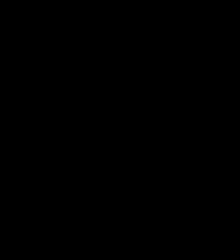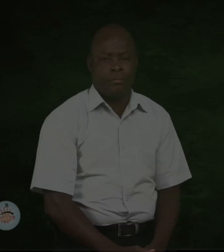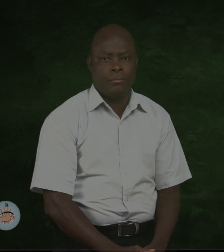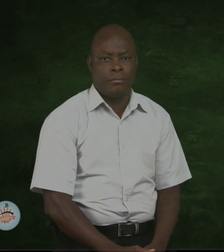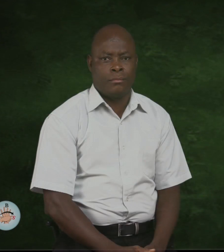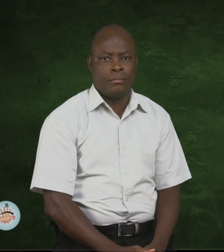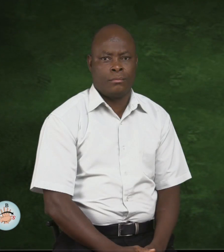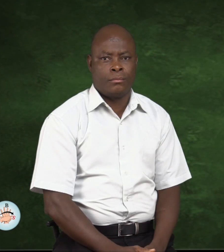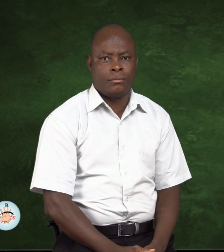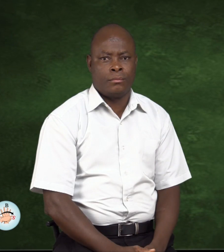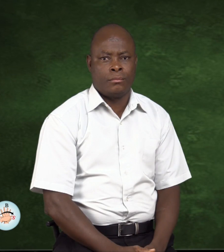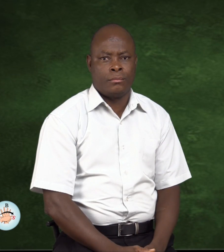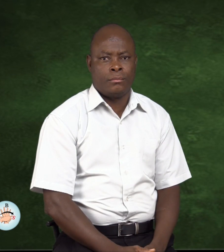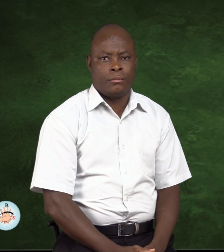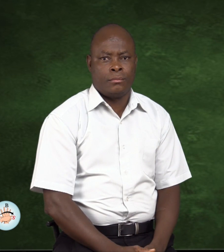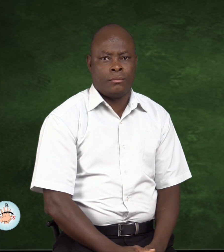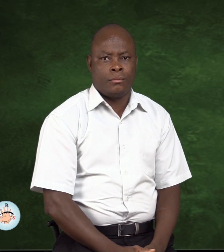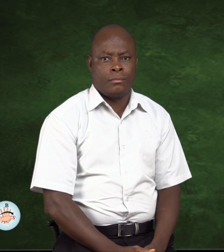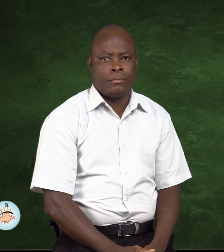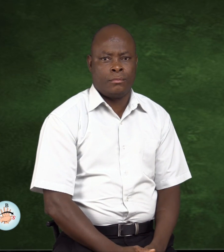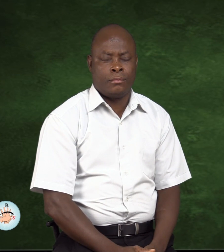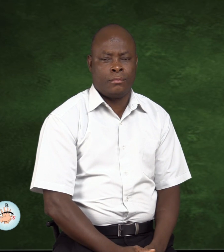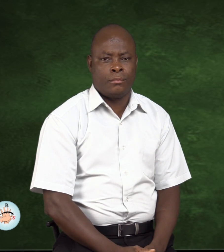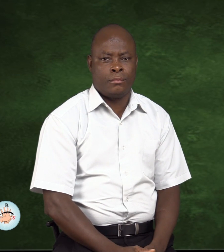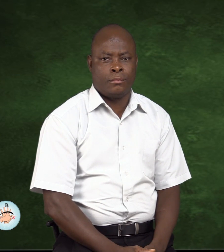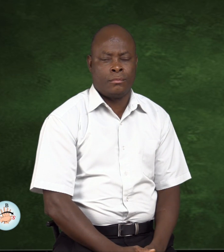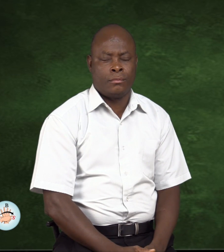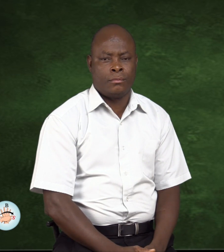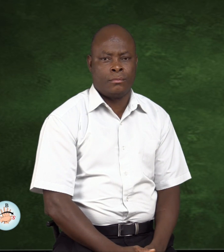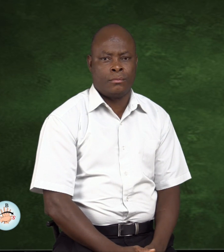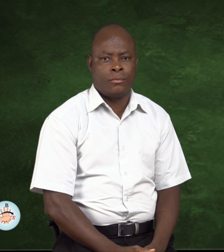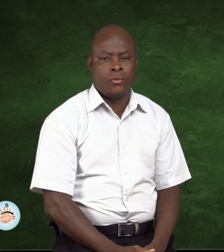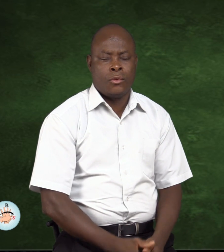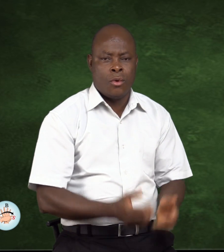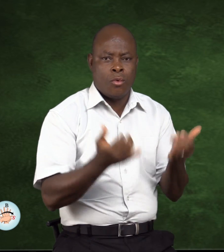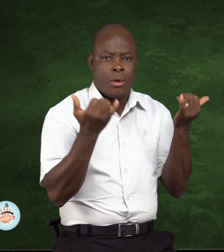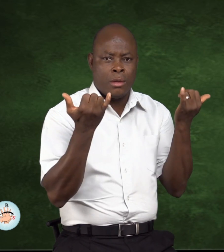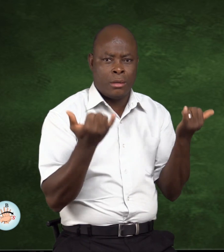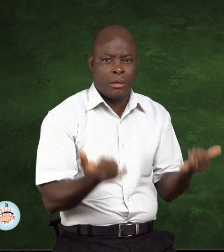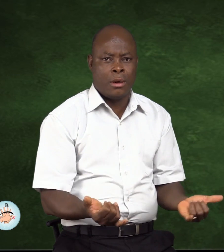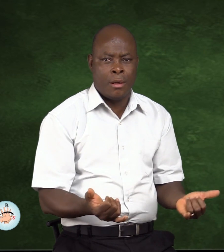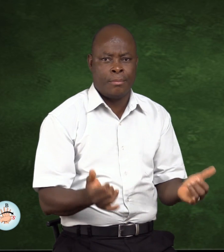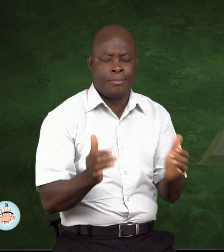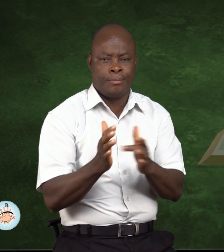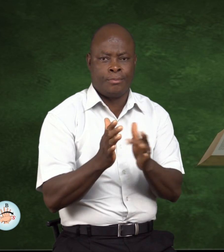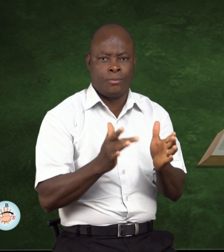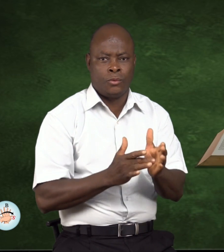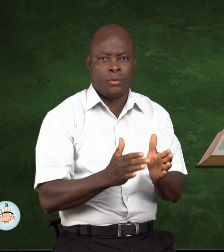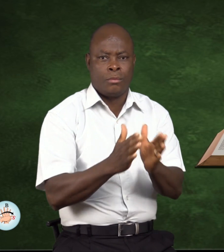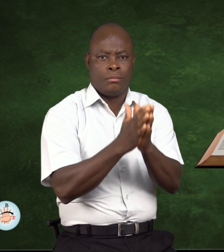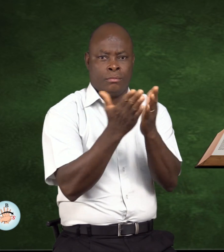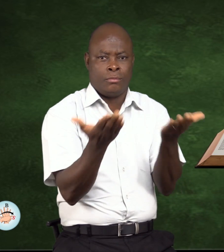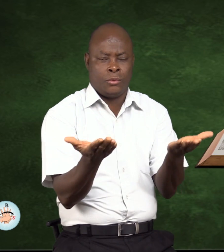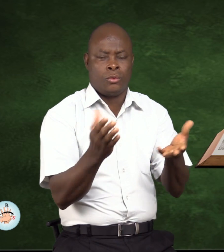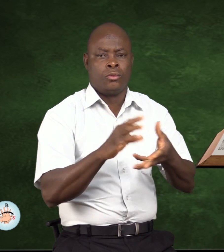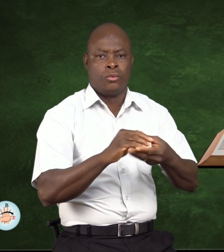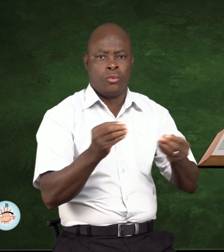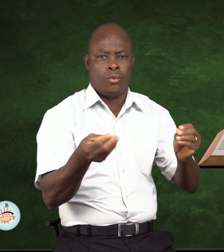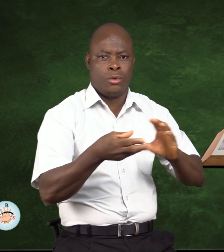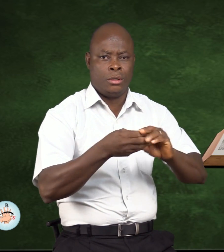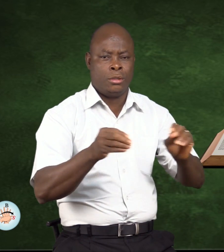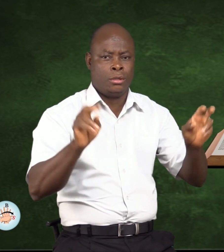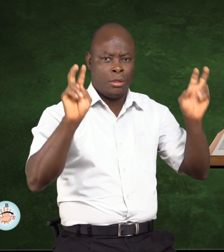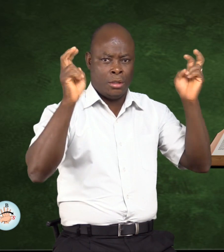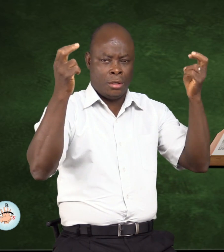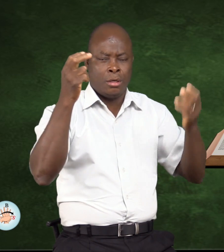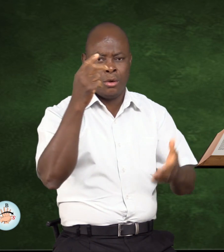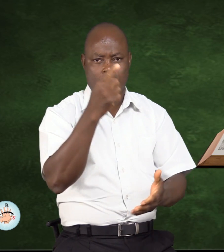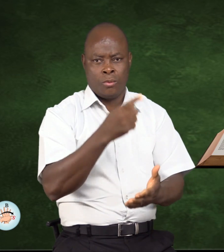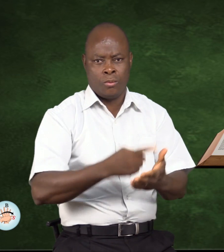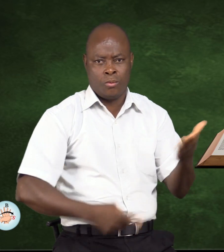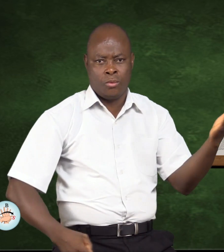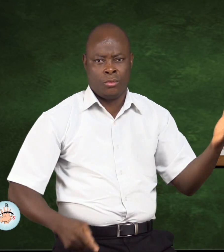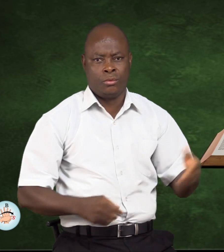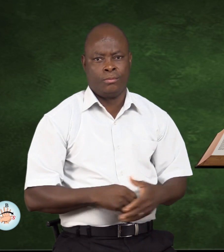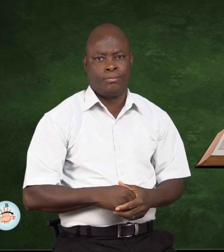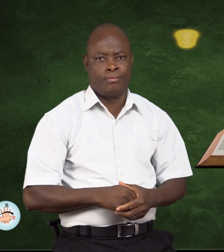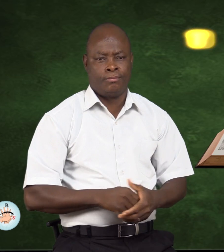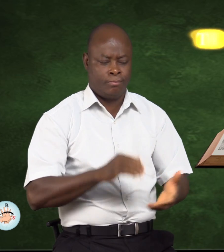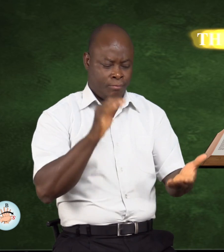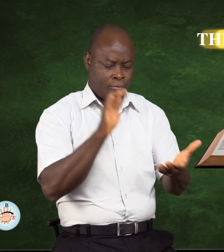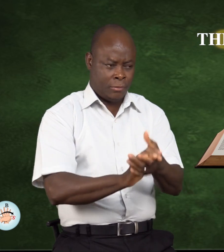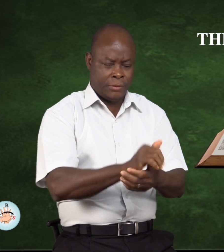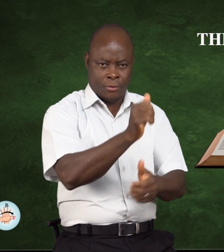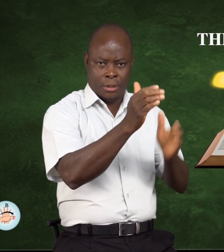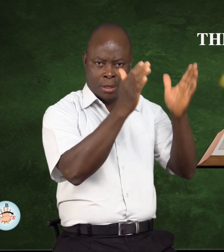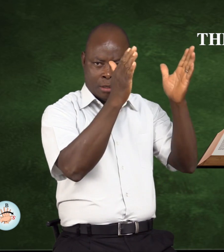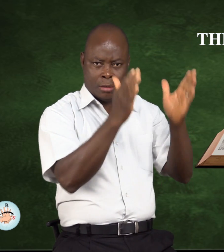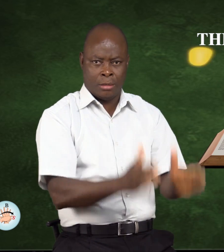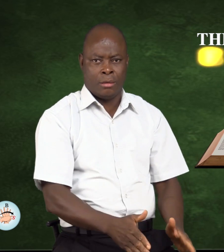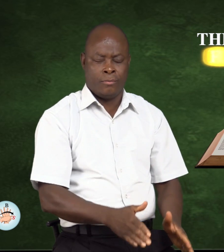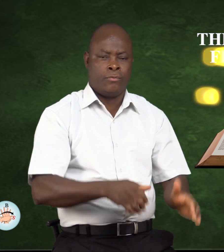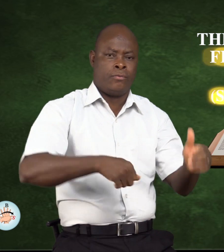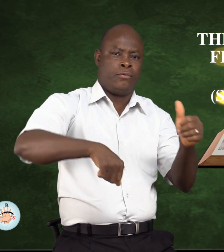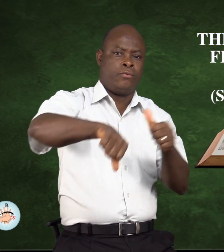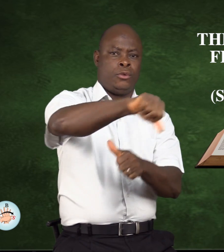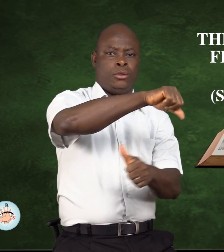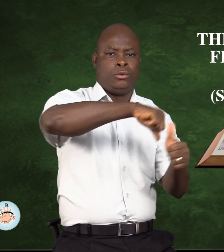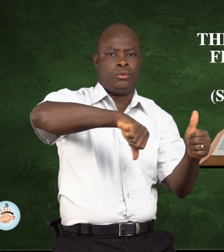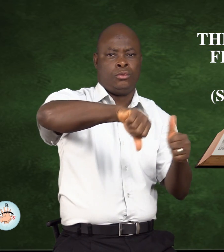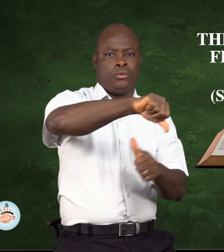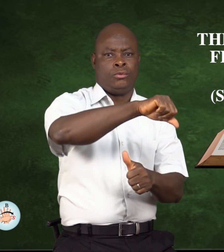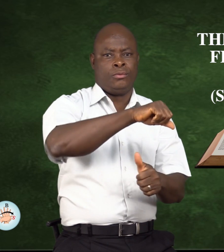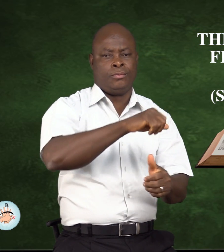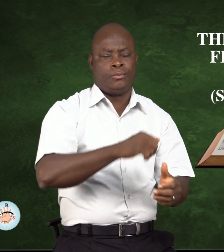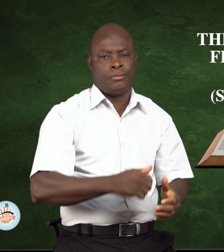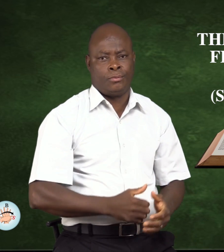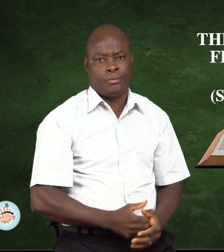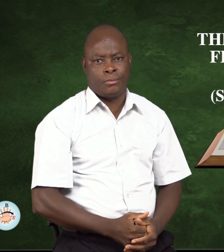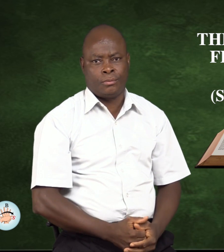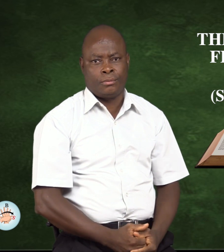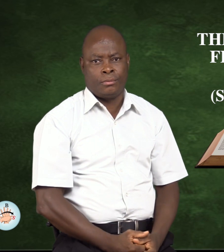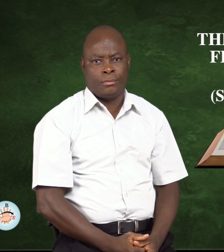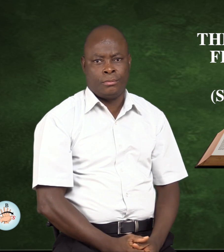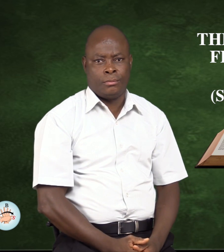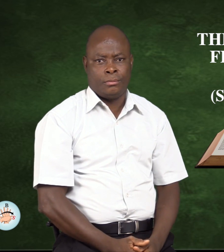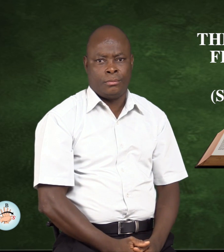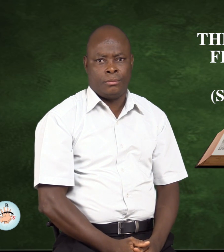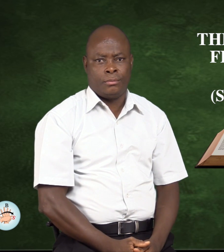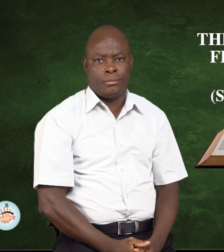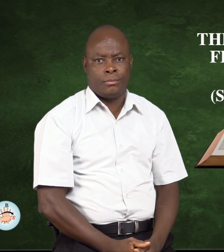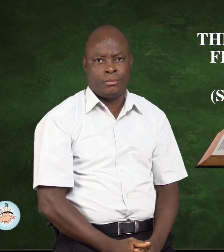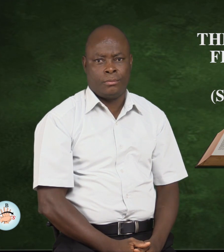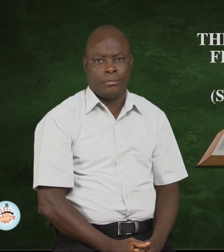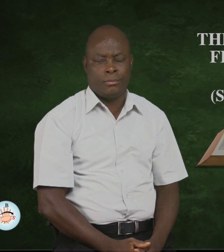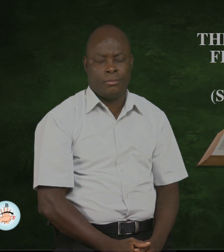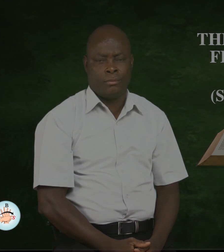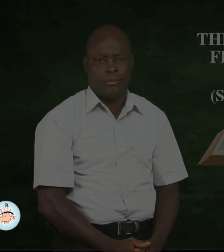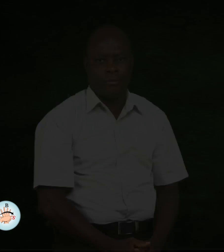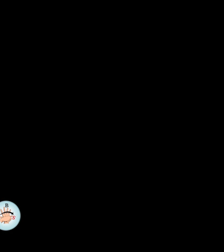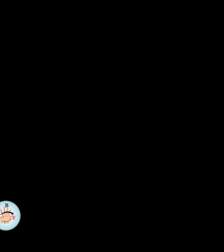The fellowship of the believers